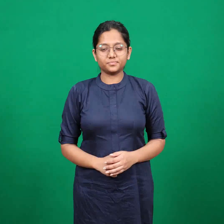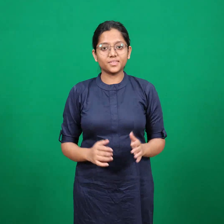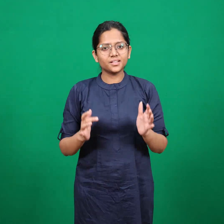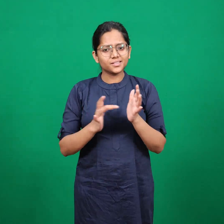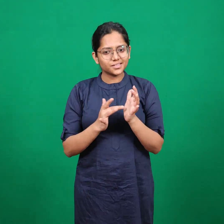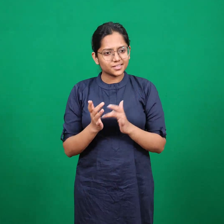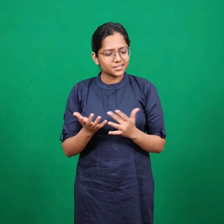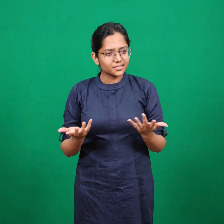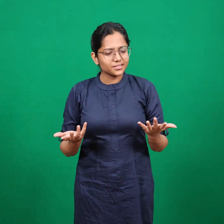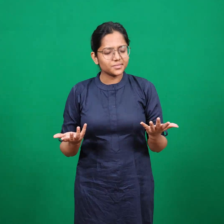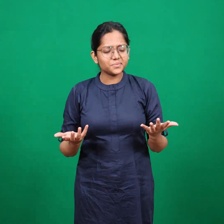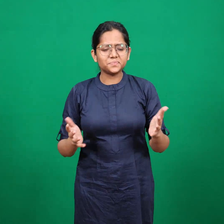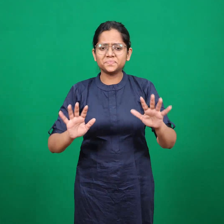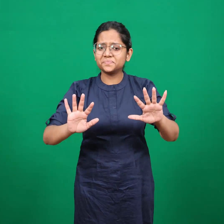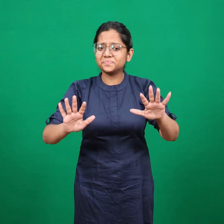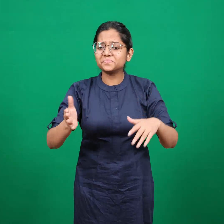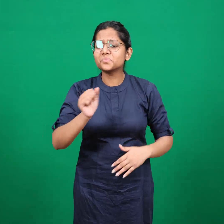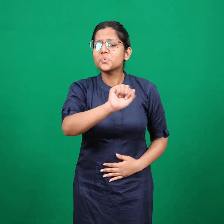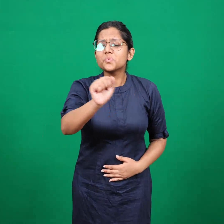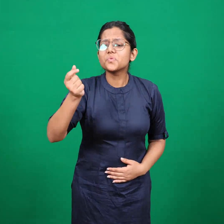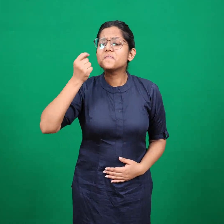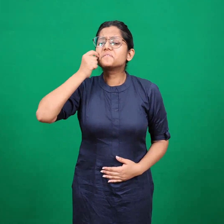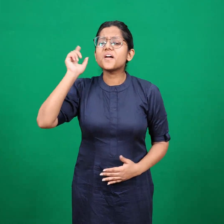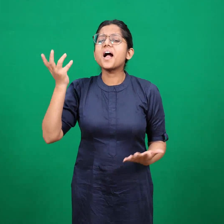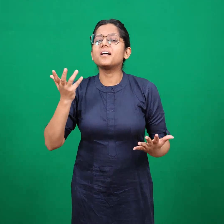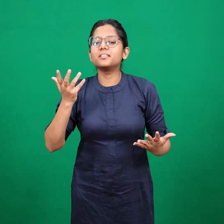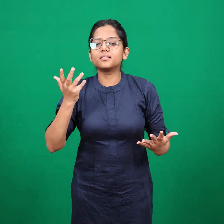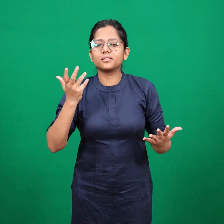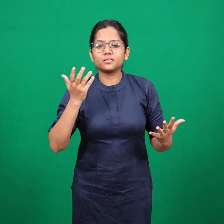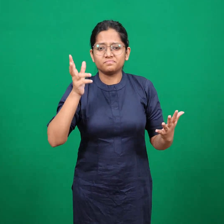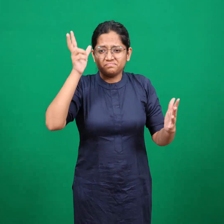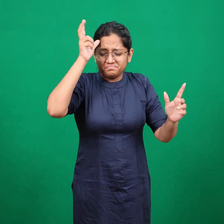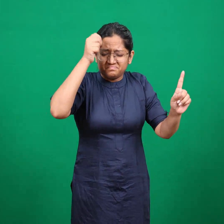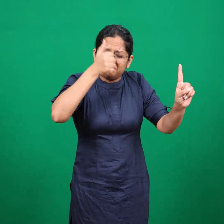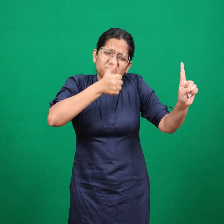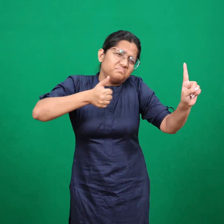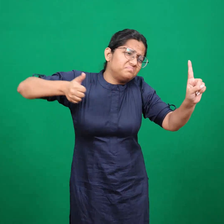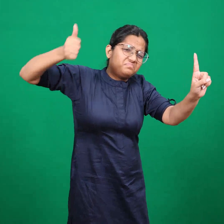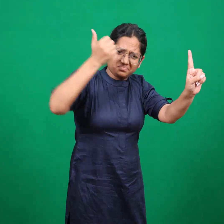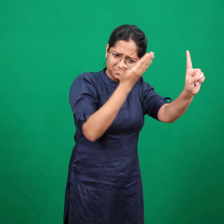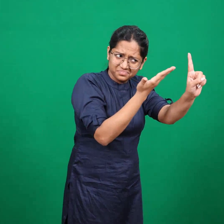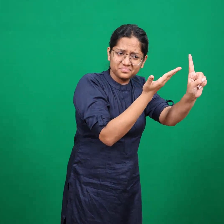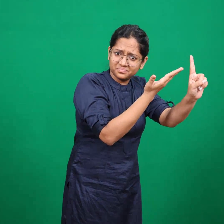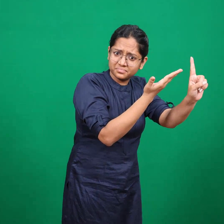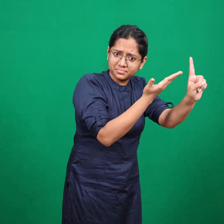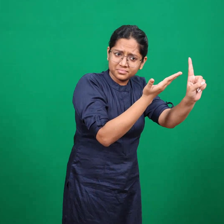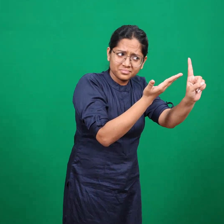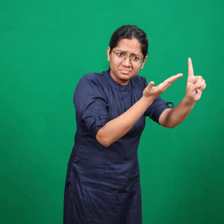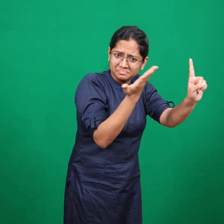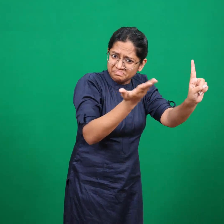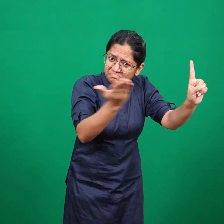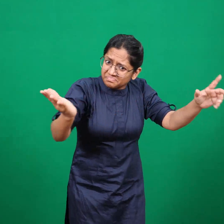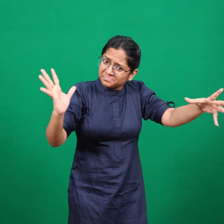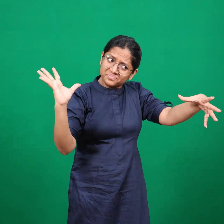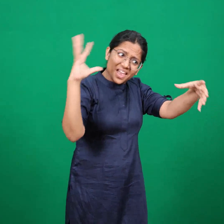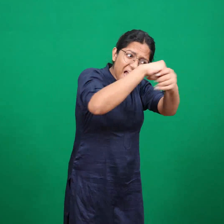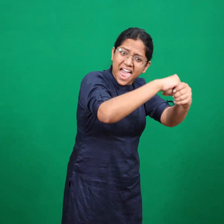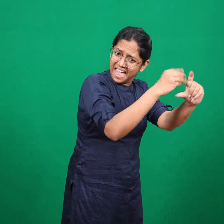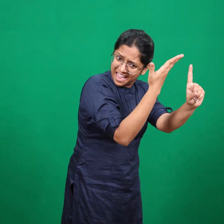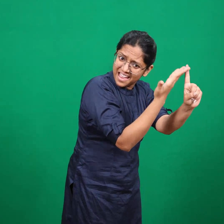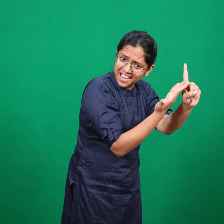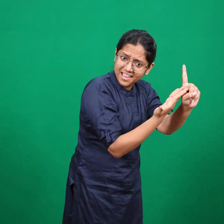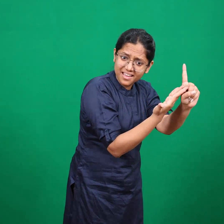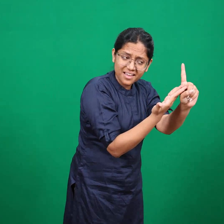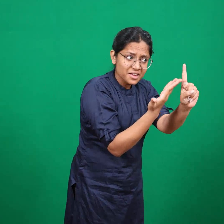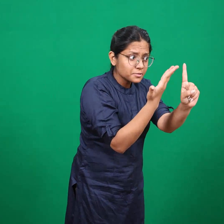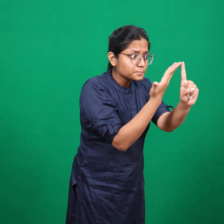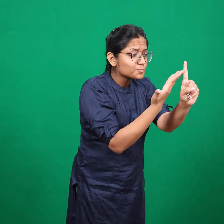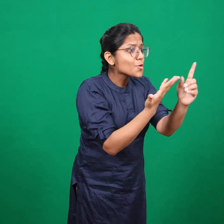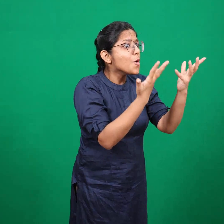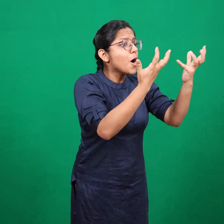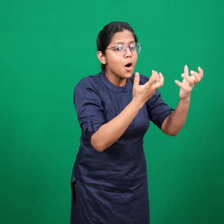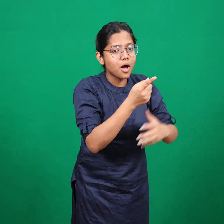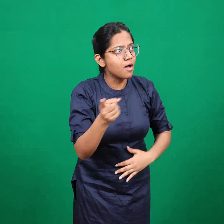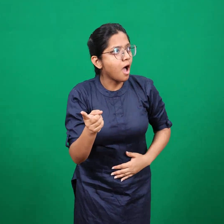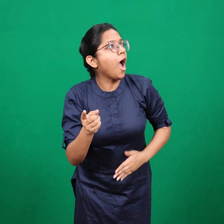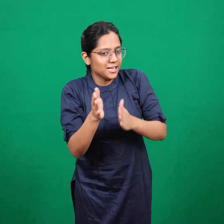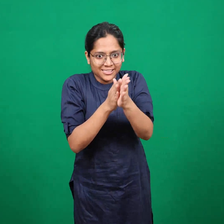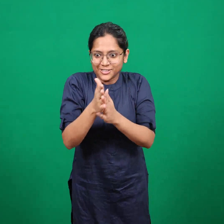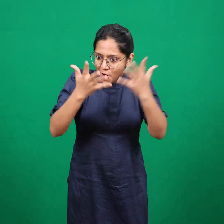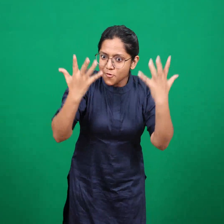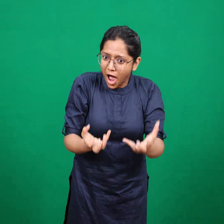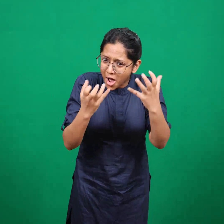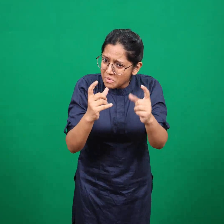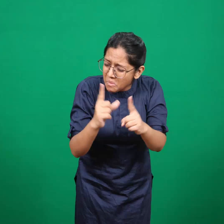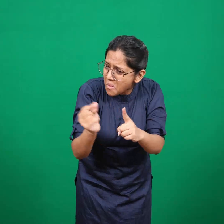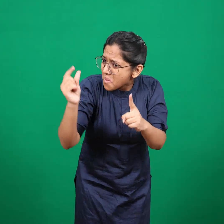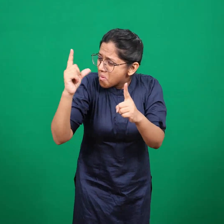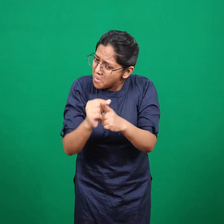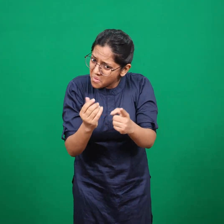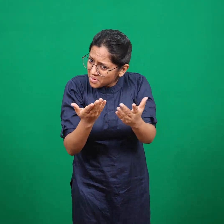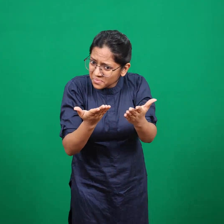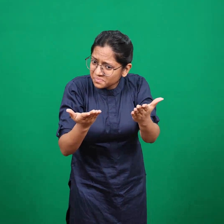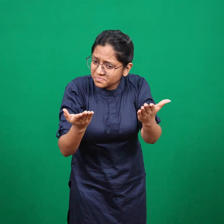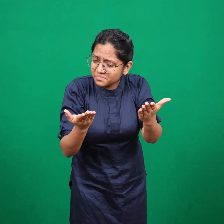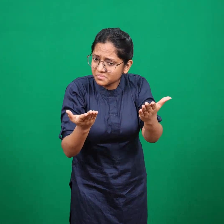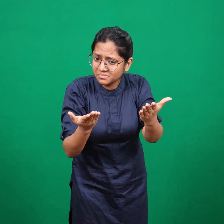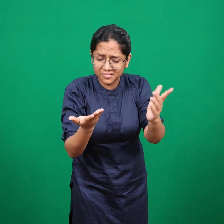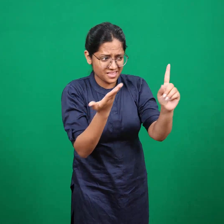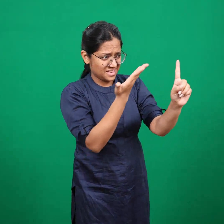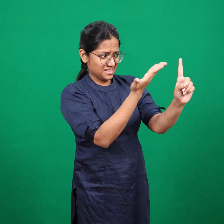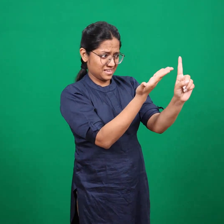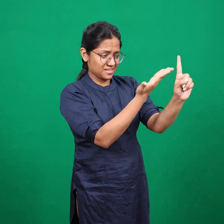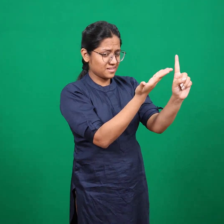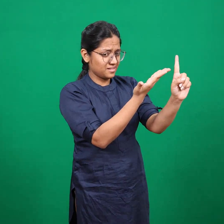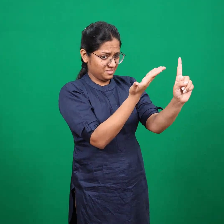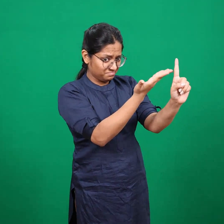You belong to your father, the devil, and you want to carry out his desires.